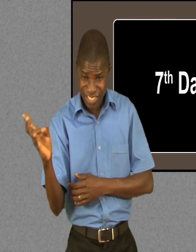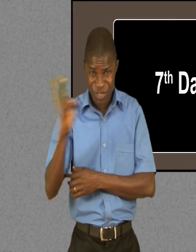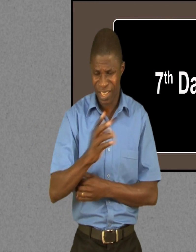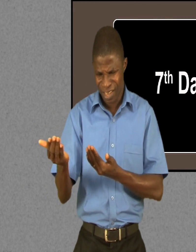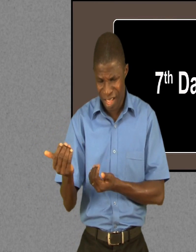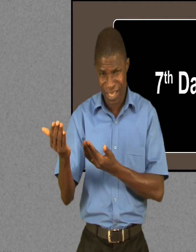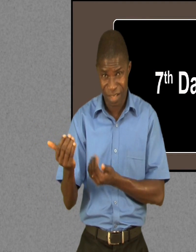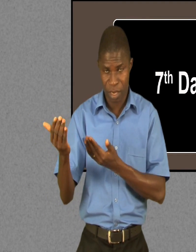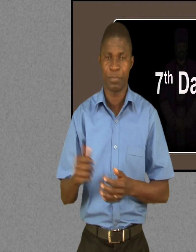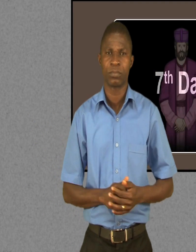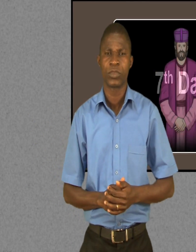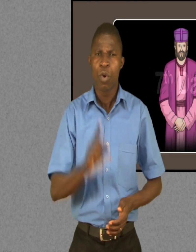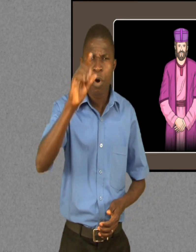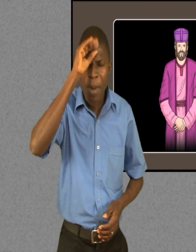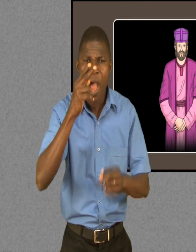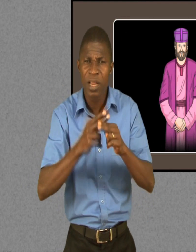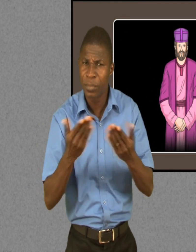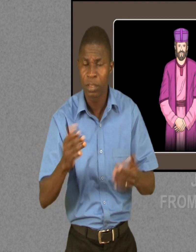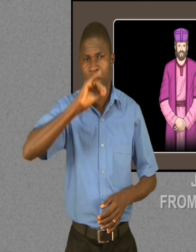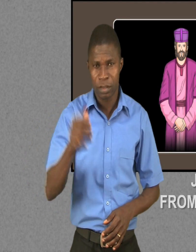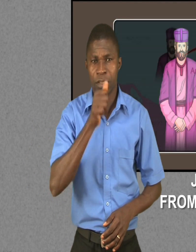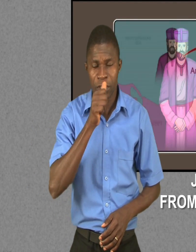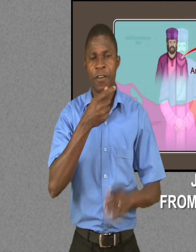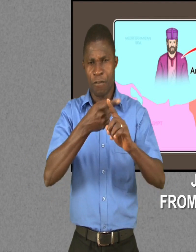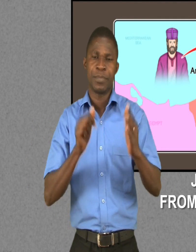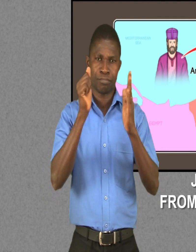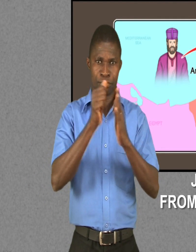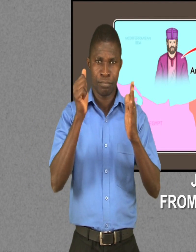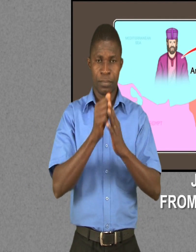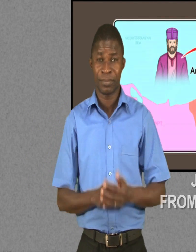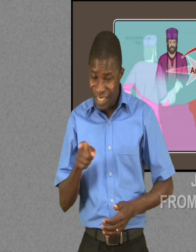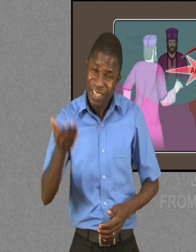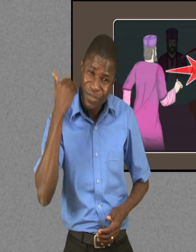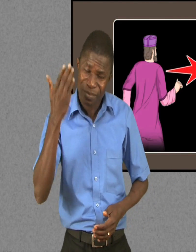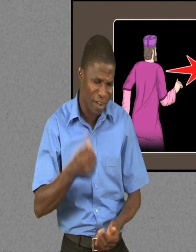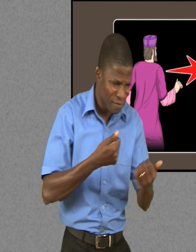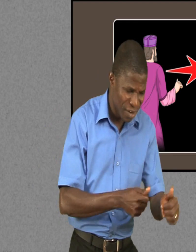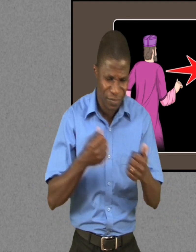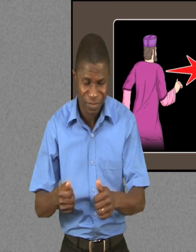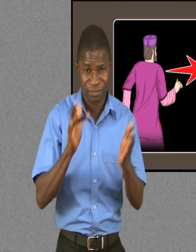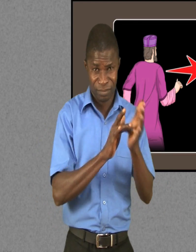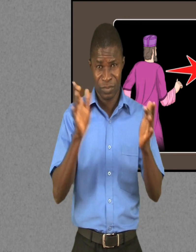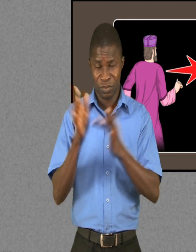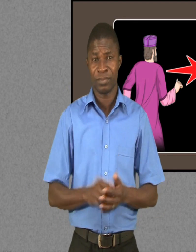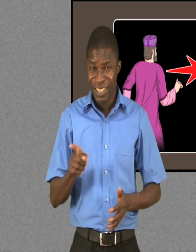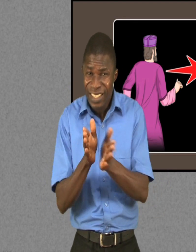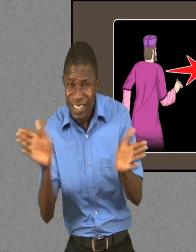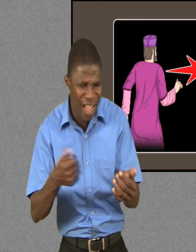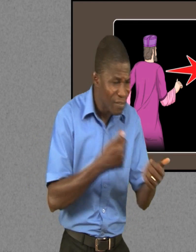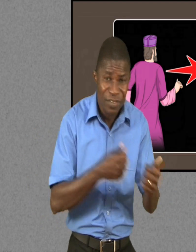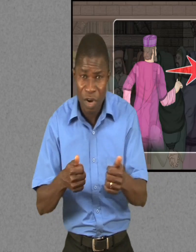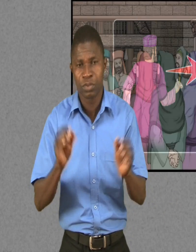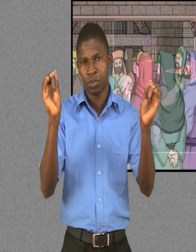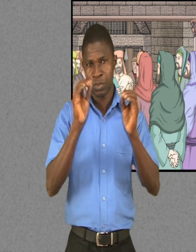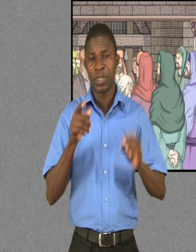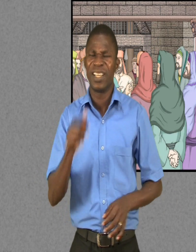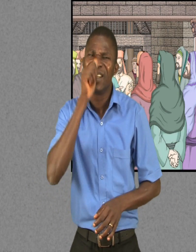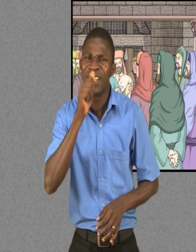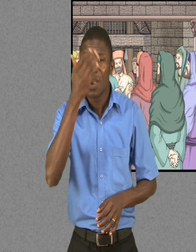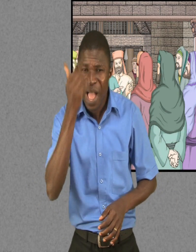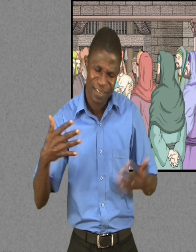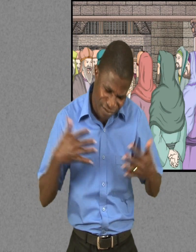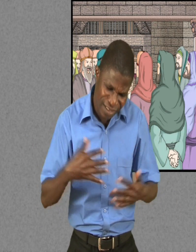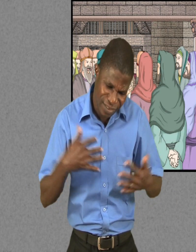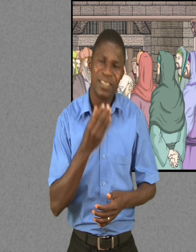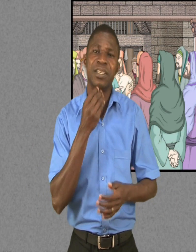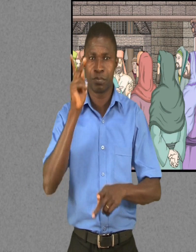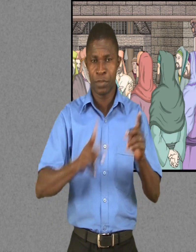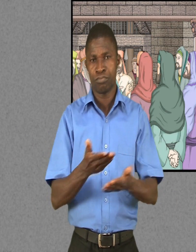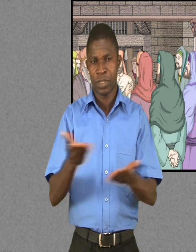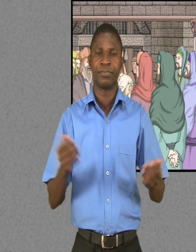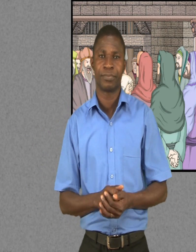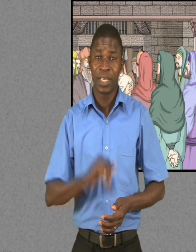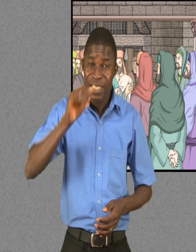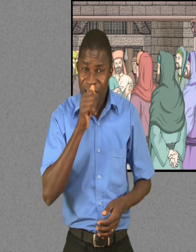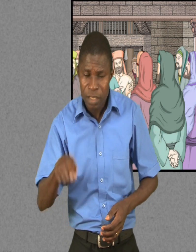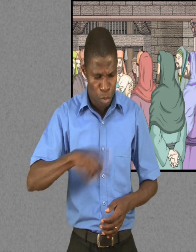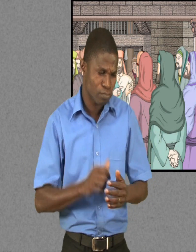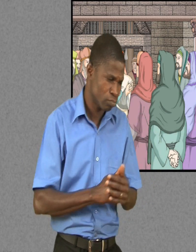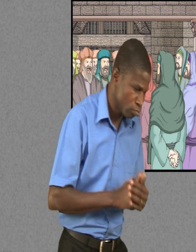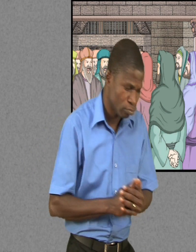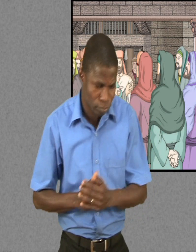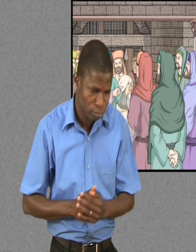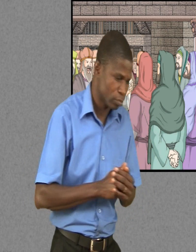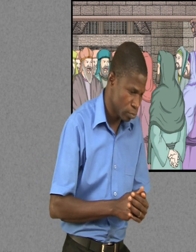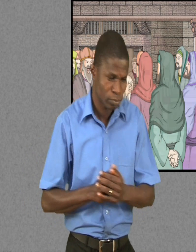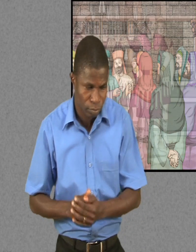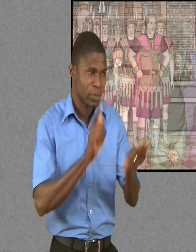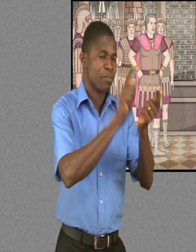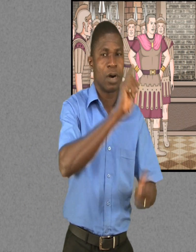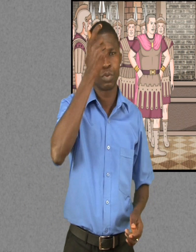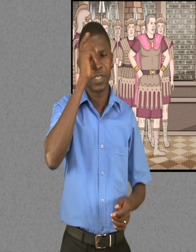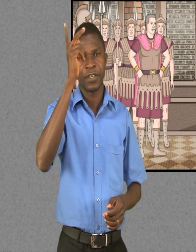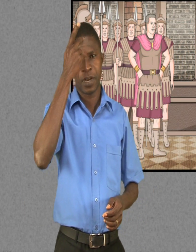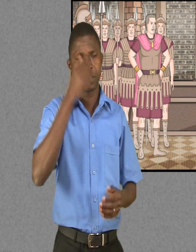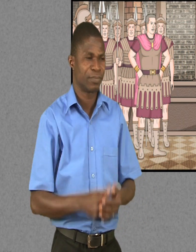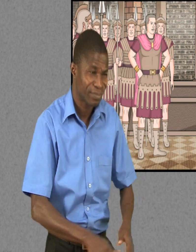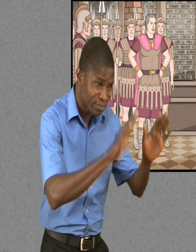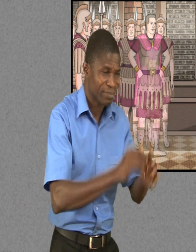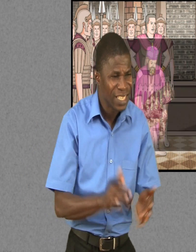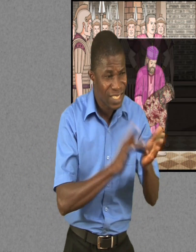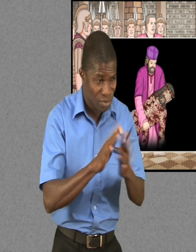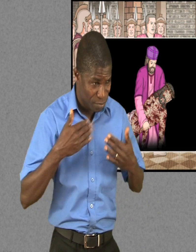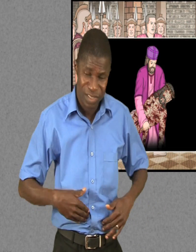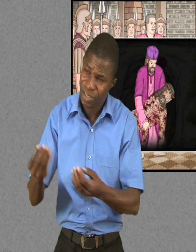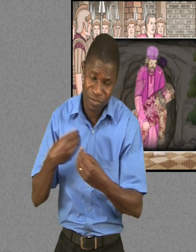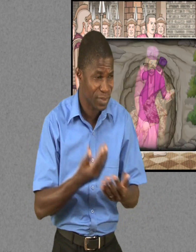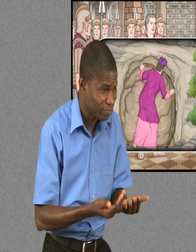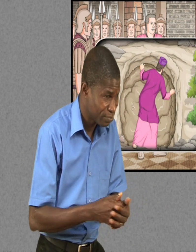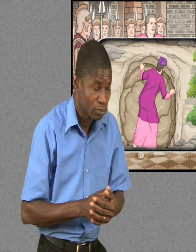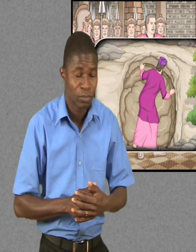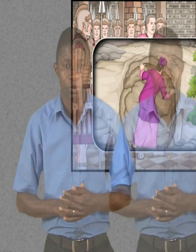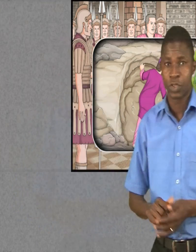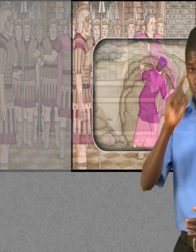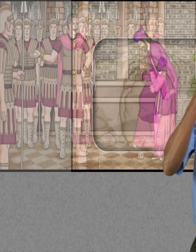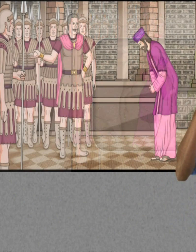Afterward, Joseph of Arimathea, who was a disciple of Jesus (but secretly for fear of the Jews), asked Pilate to let him remove the body of Jesus.